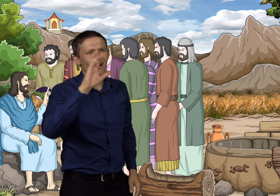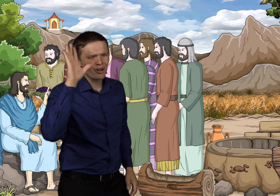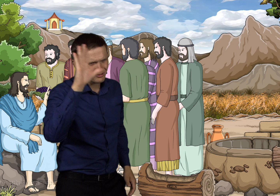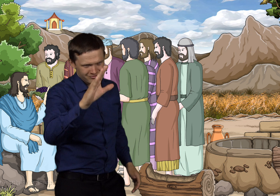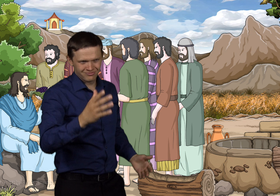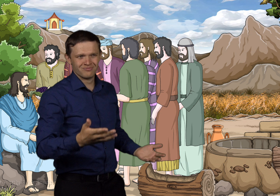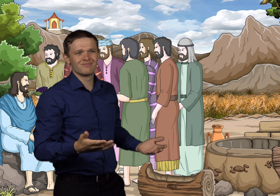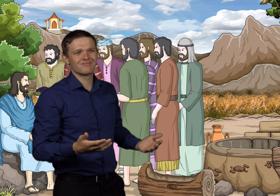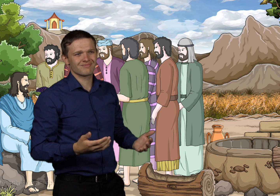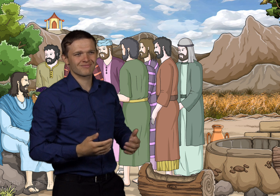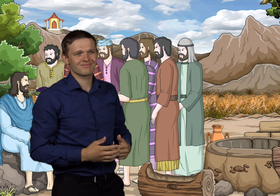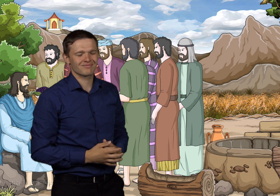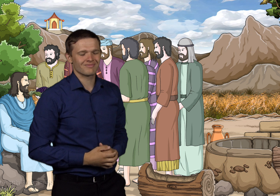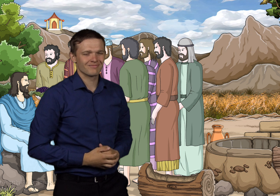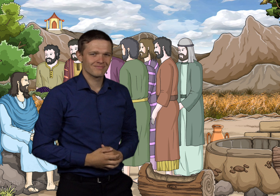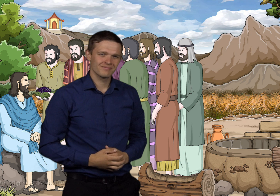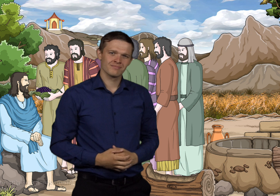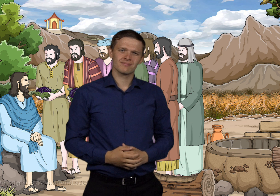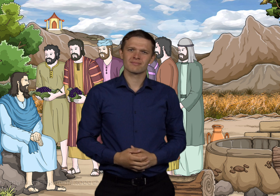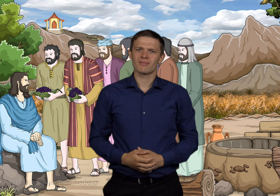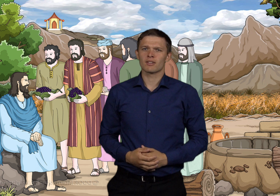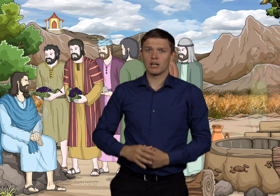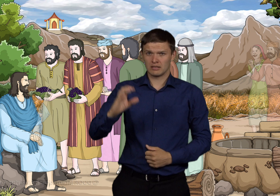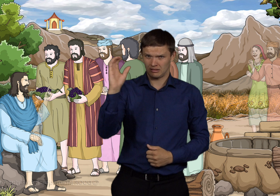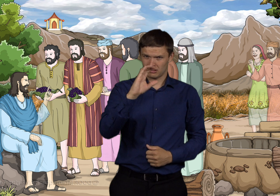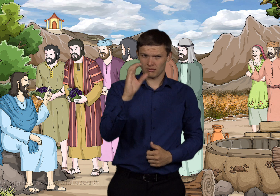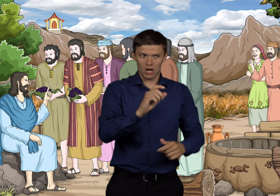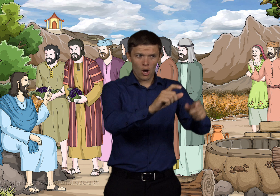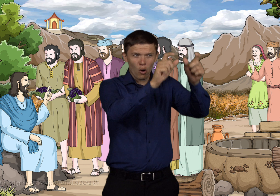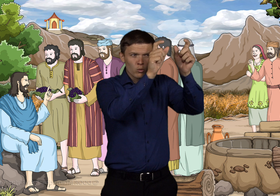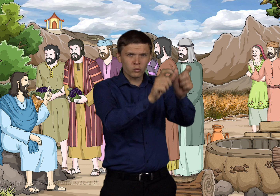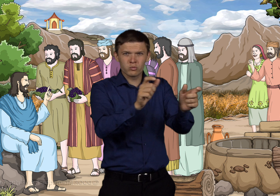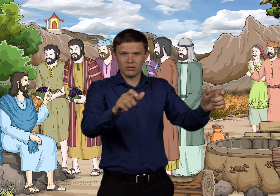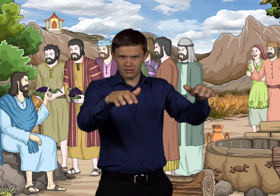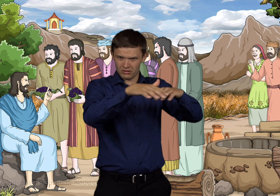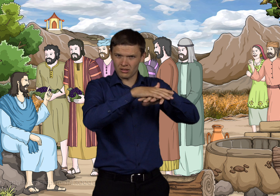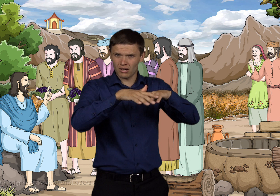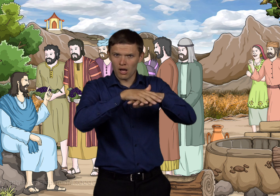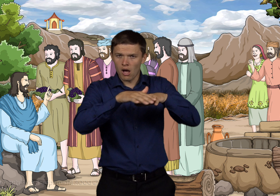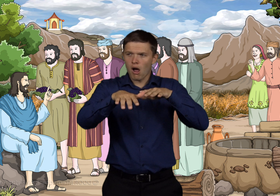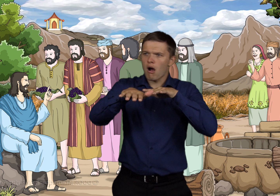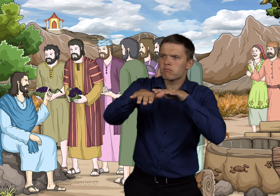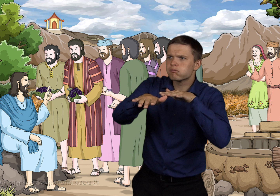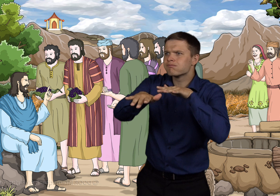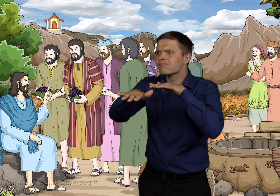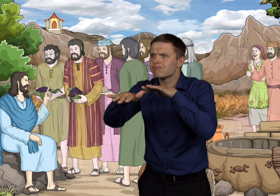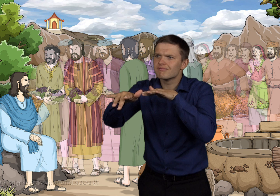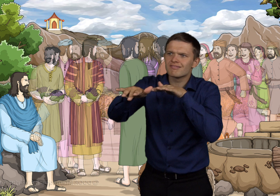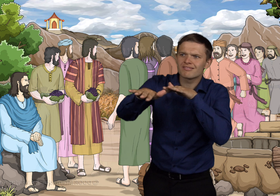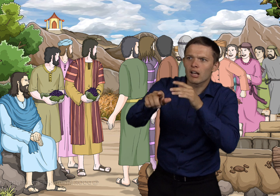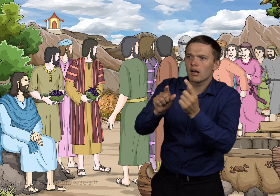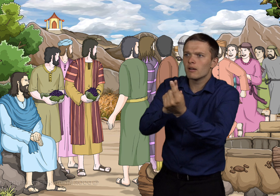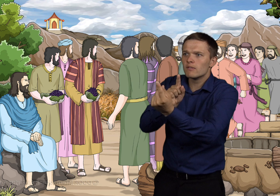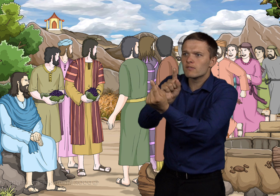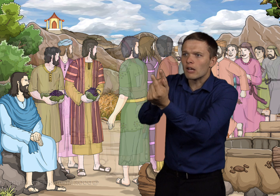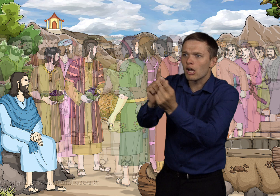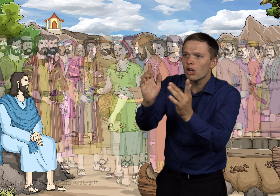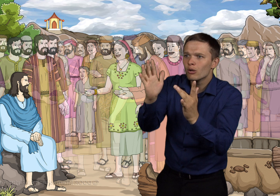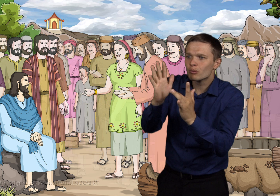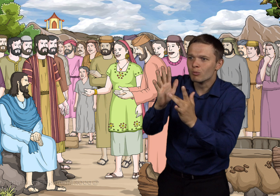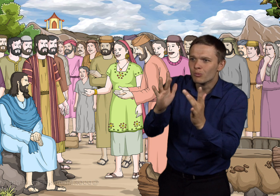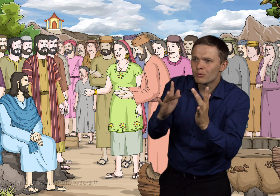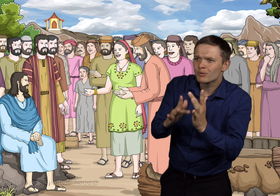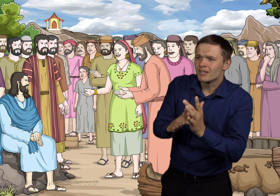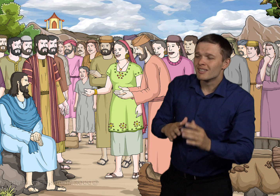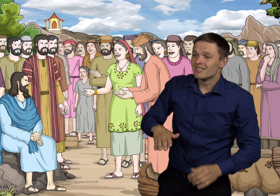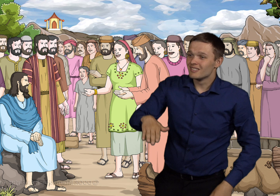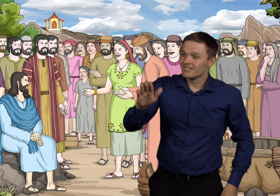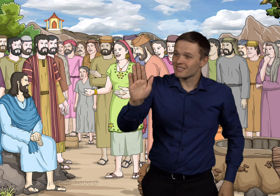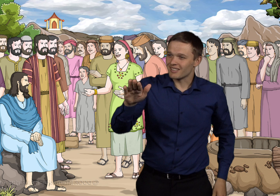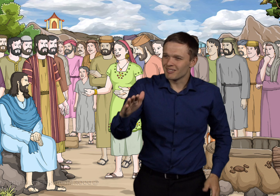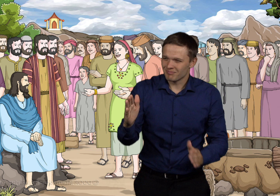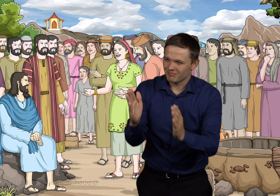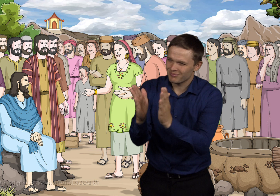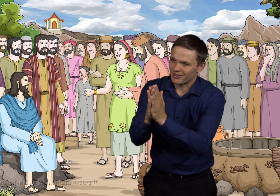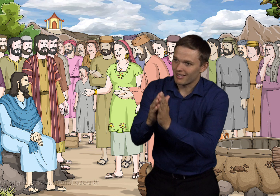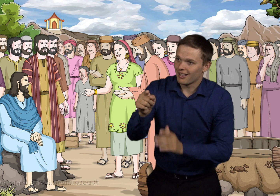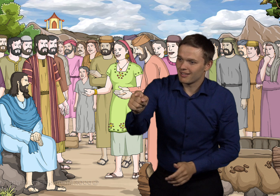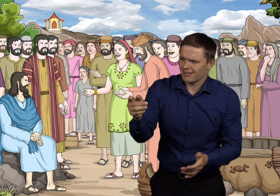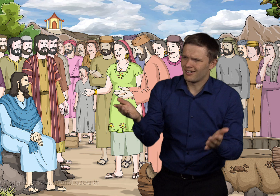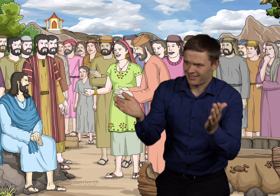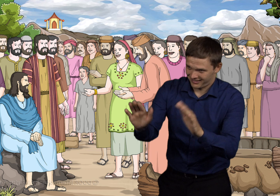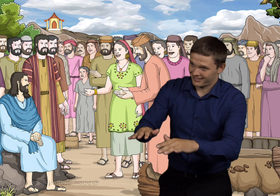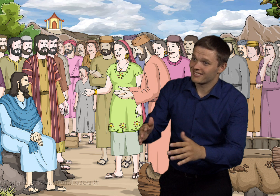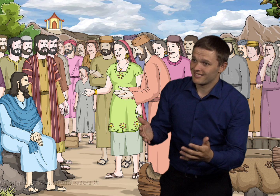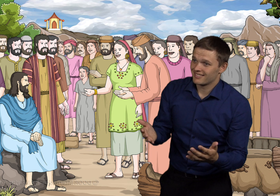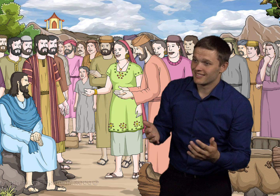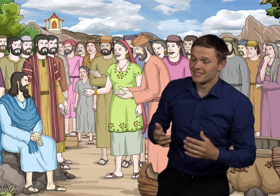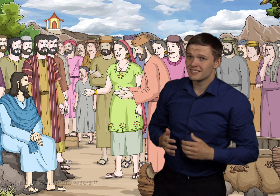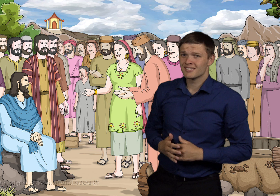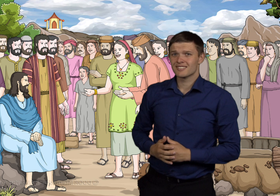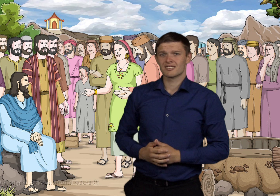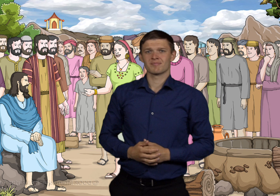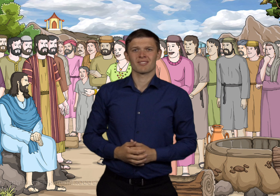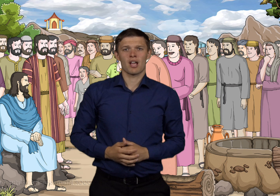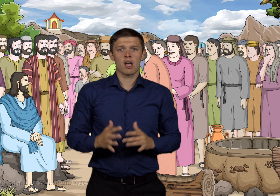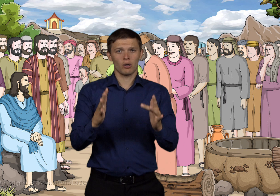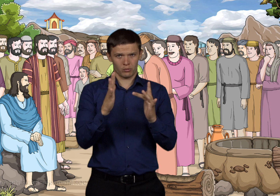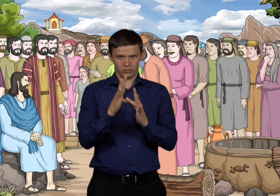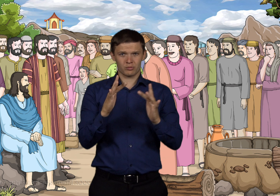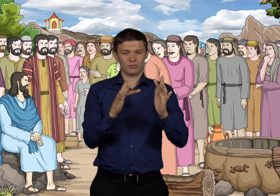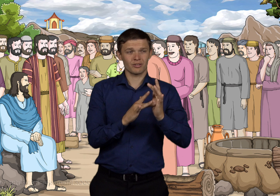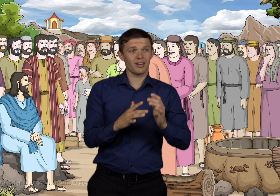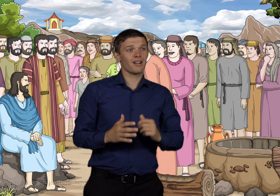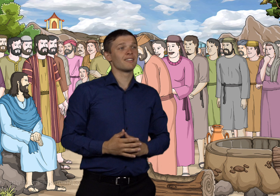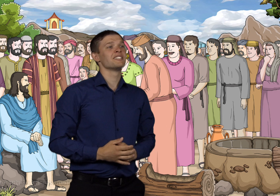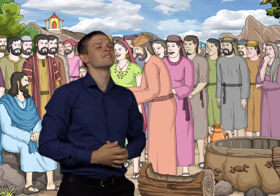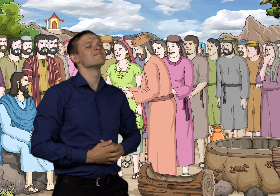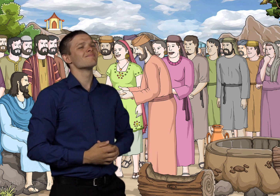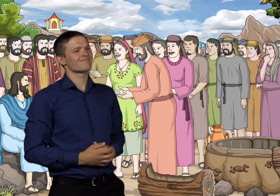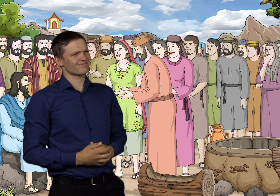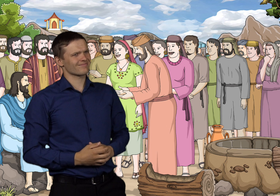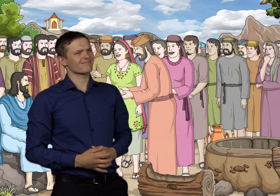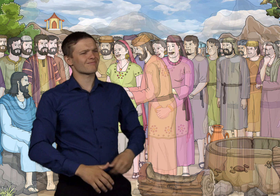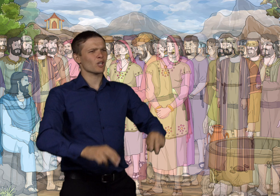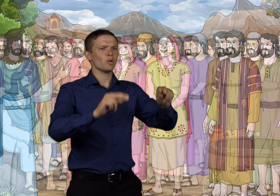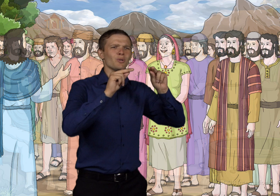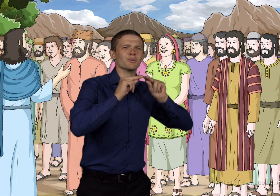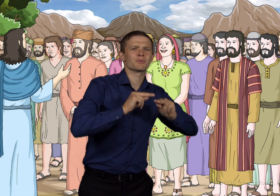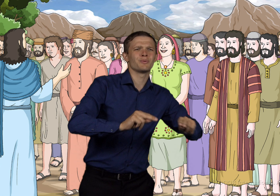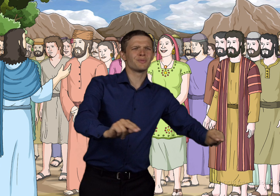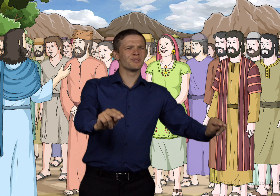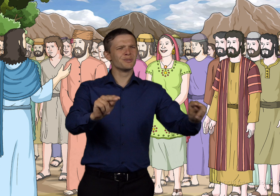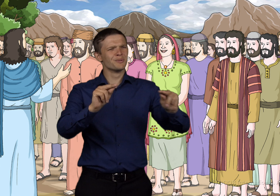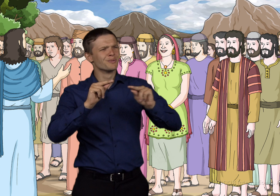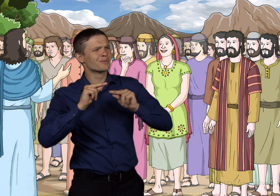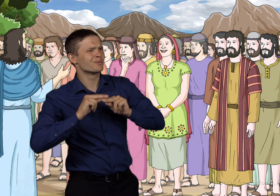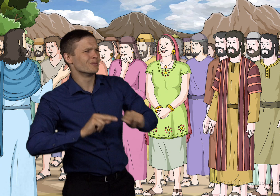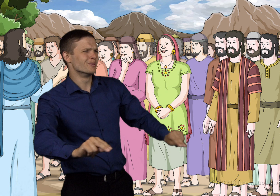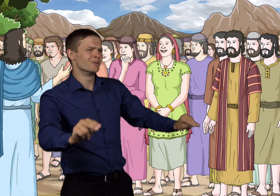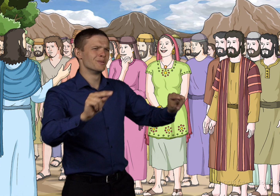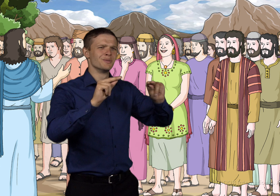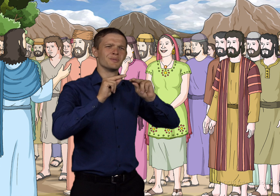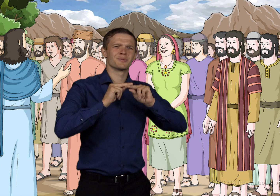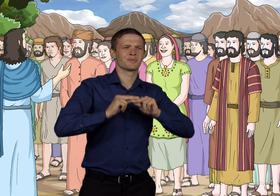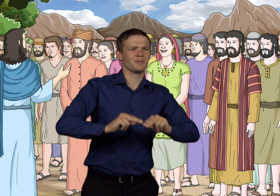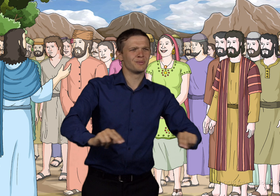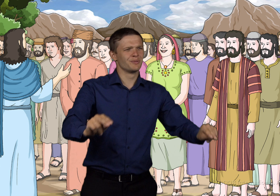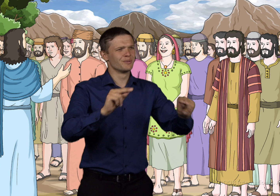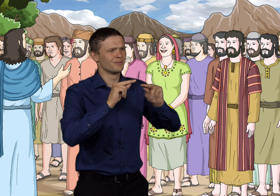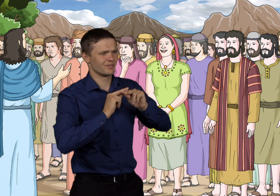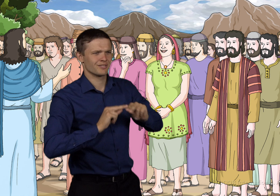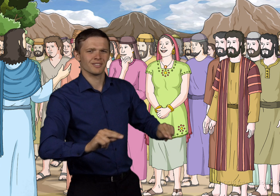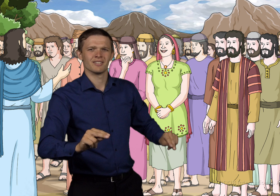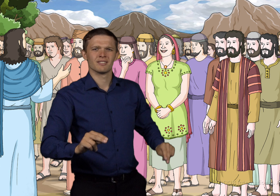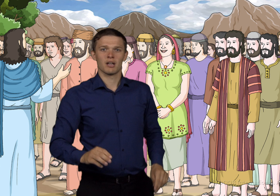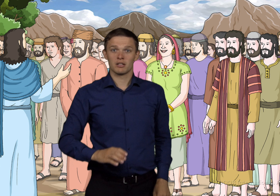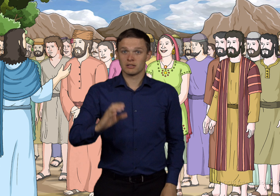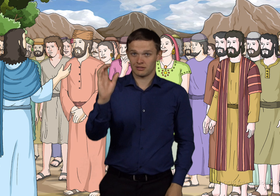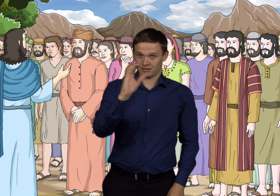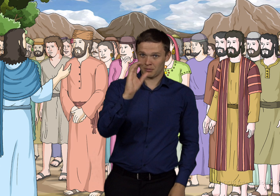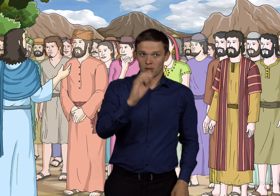So when the Samaritans came to Him, they asked Him to stay with them, and He stayed two days.